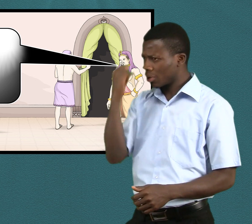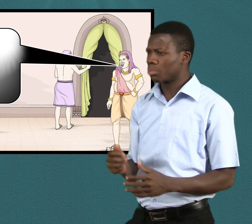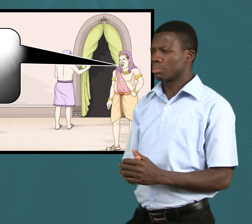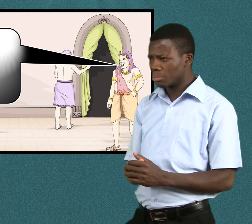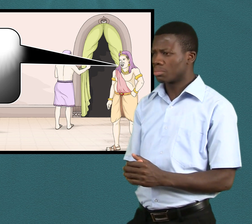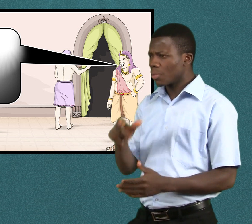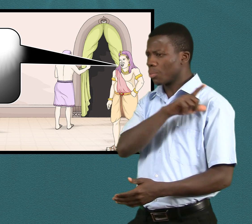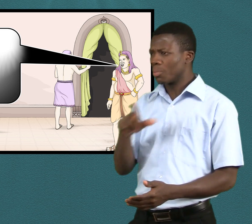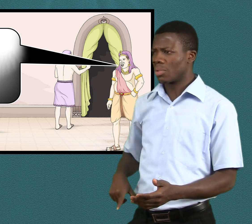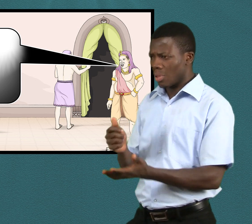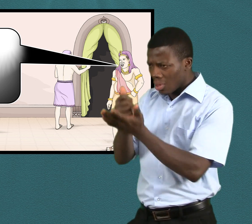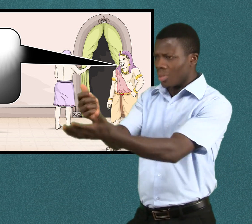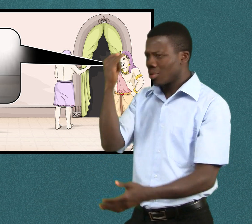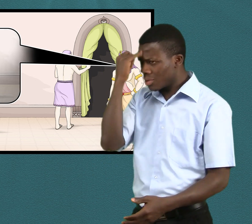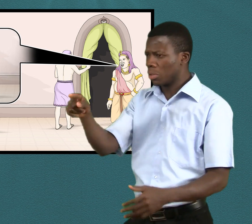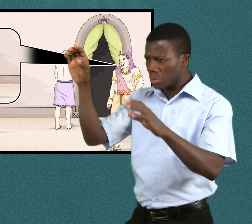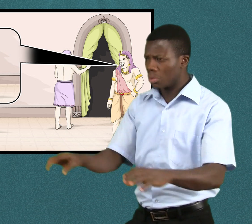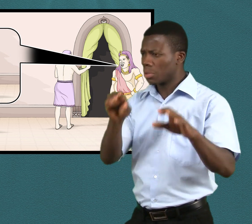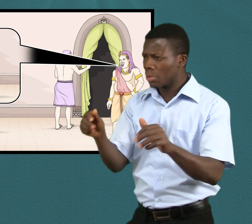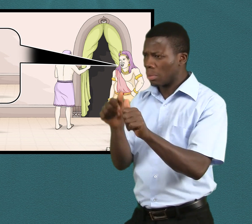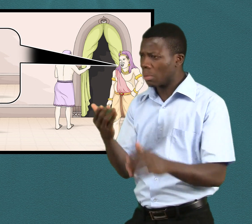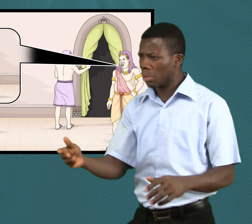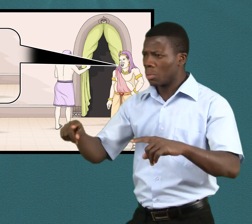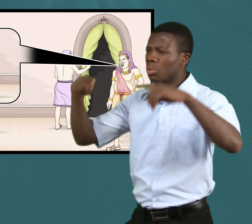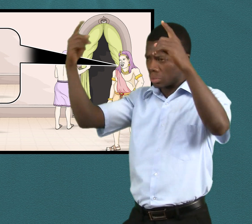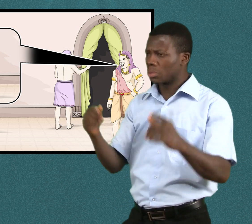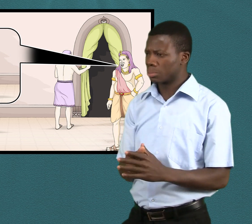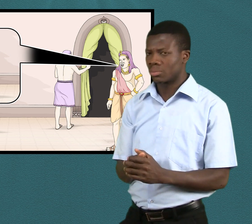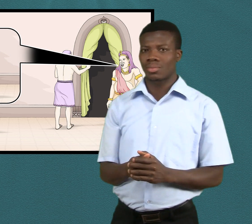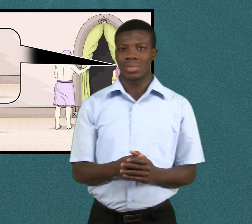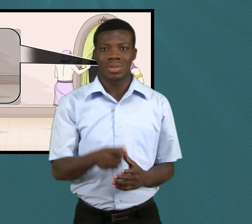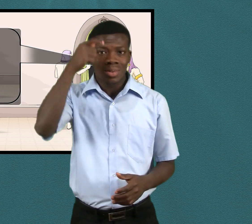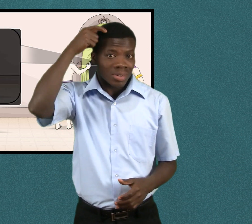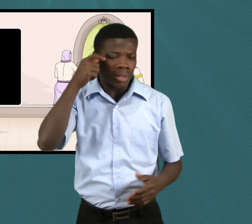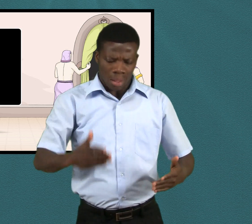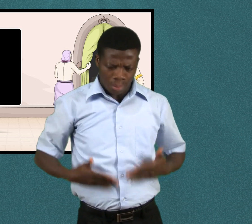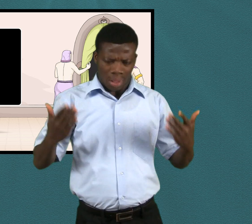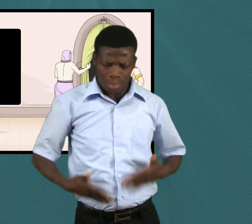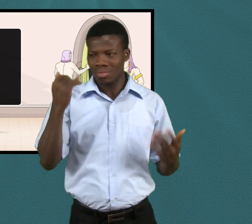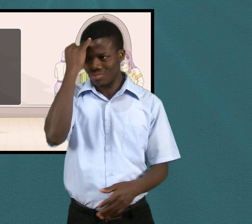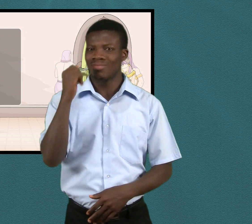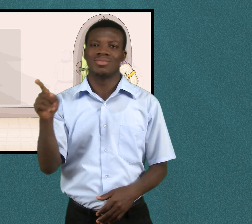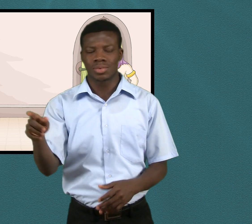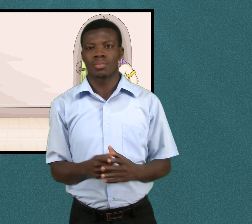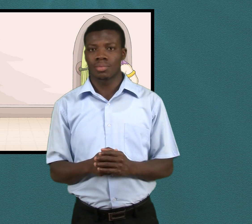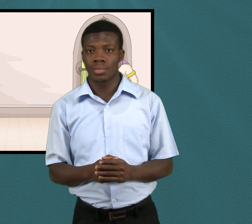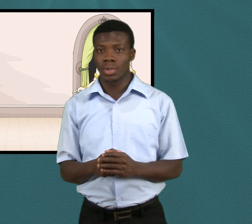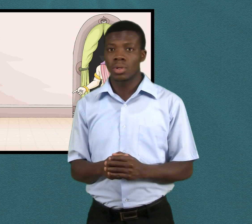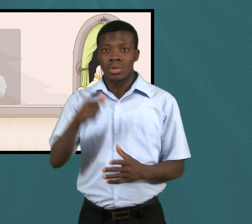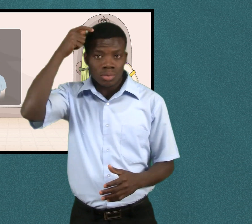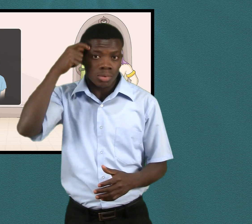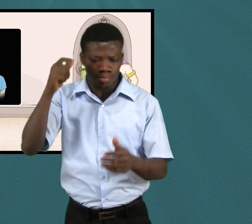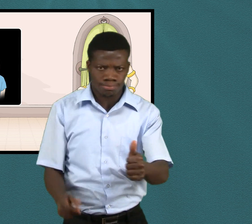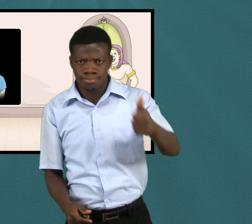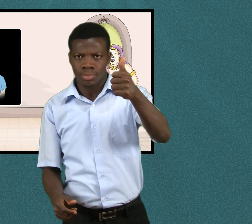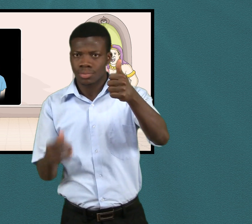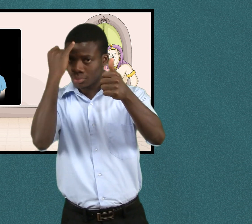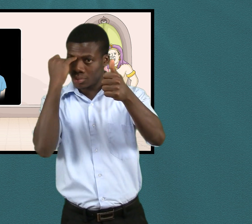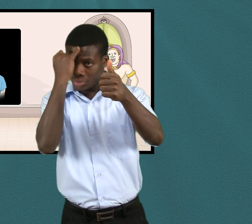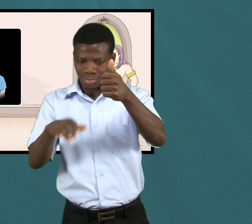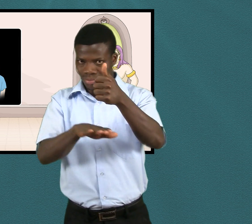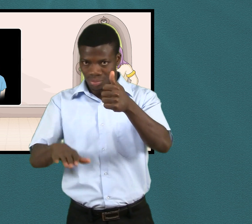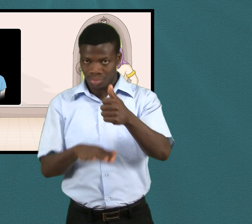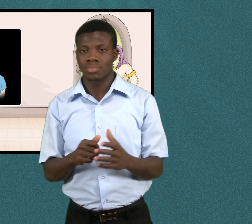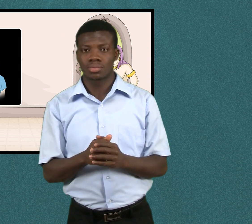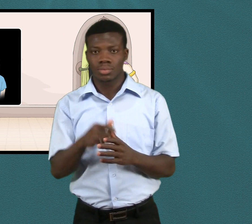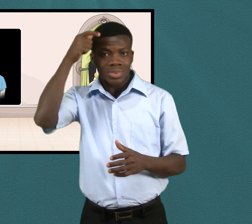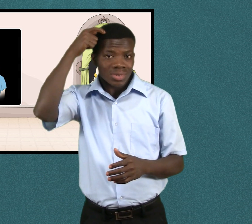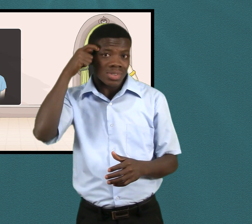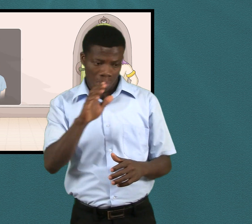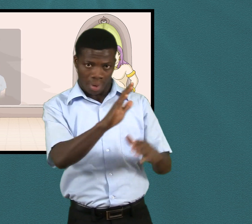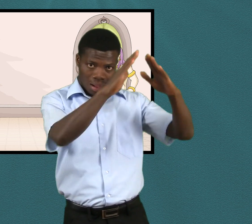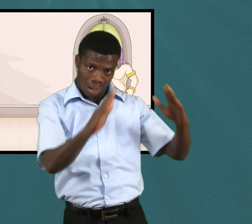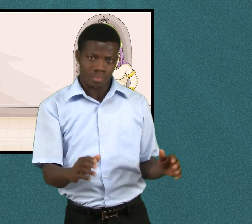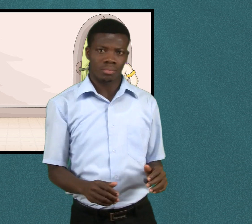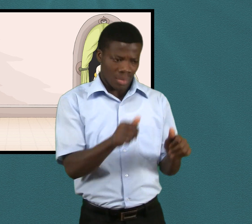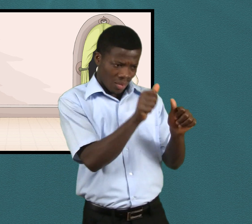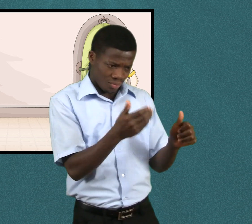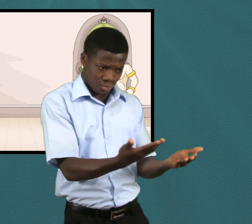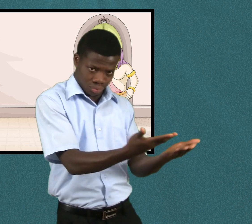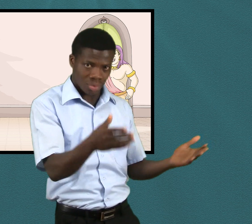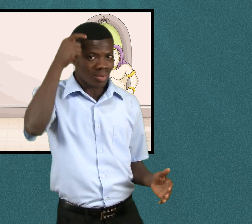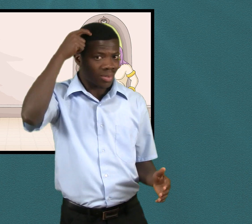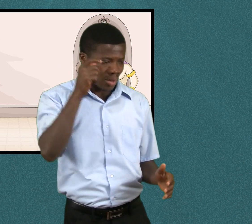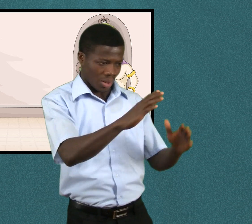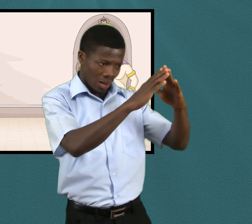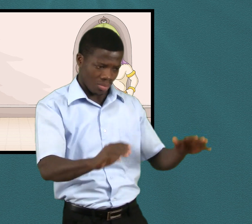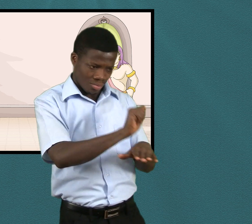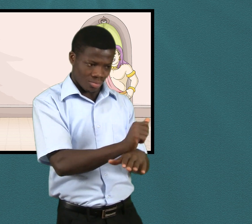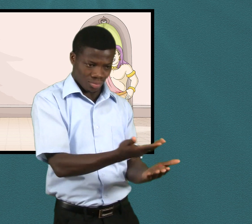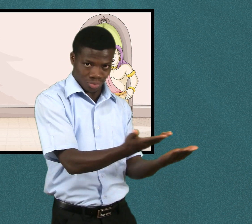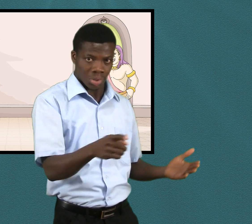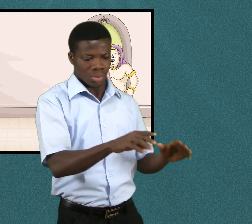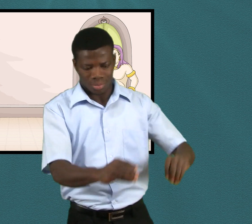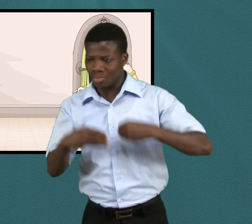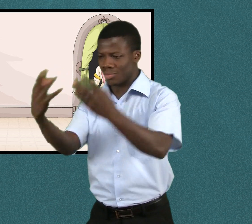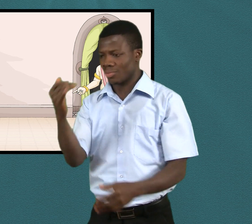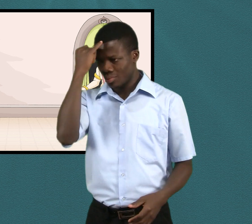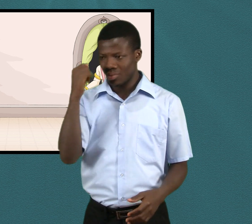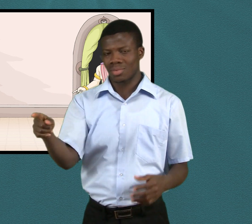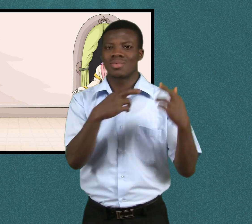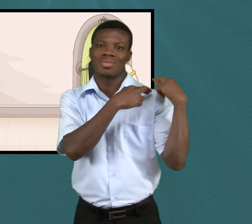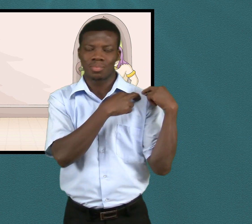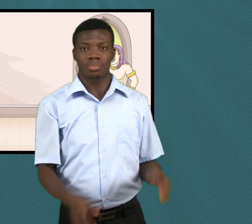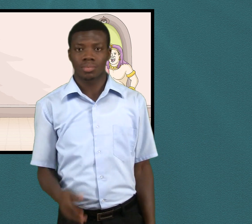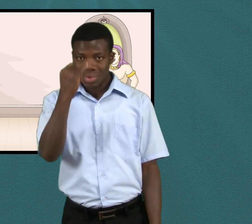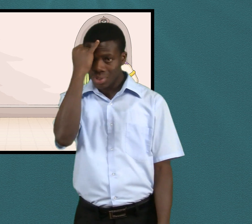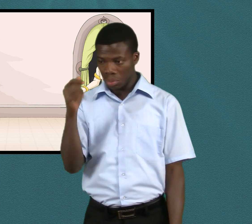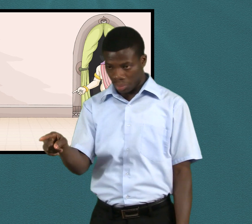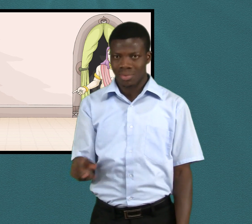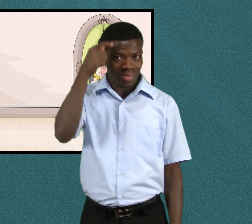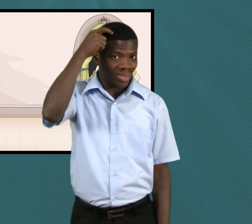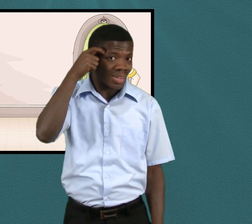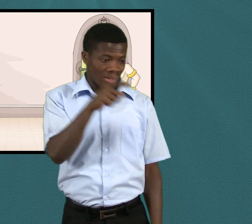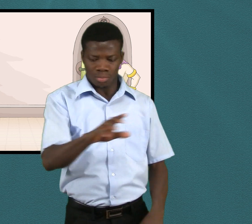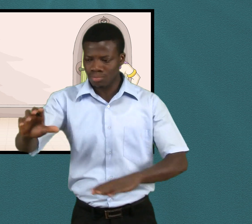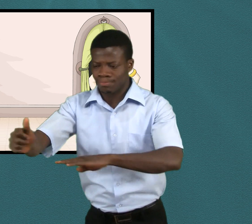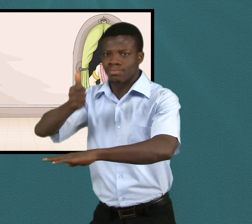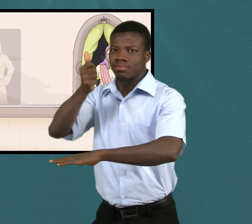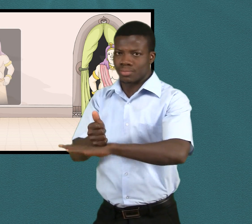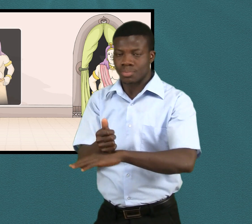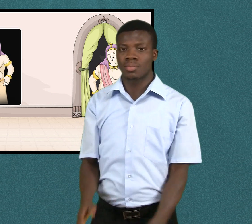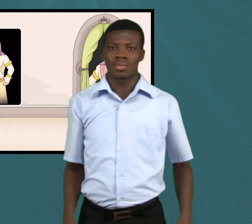When his master saw that the LORD was with him and made him prosper in all he did, Joseph found favor in his sight and became his personal attendant.